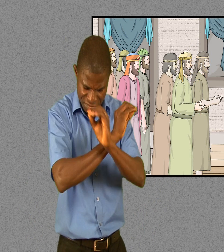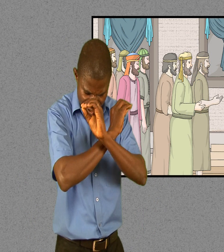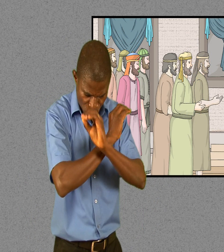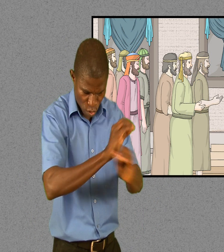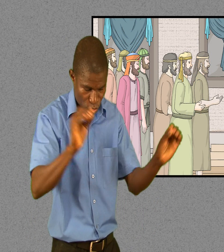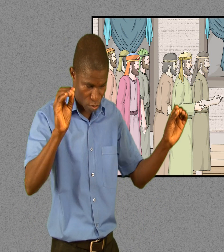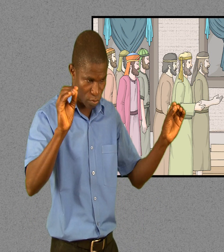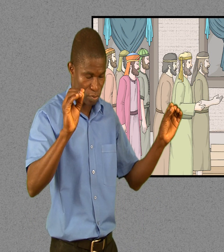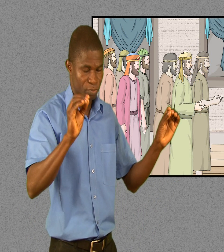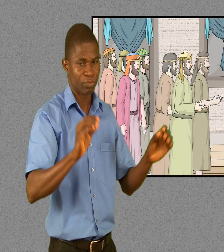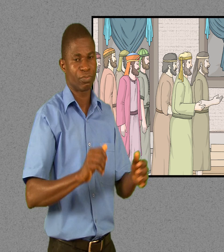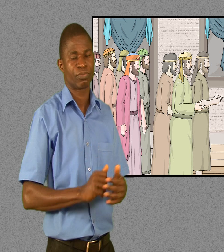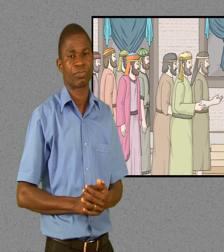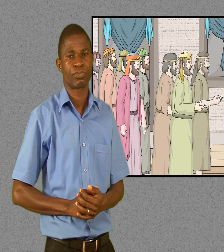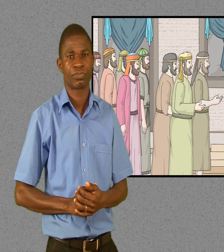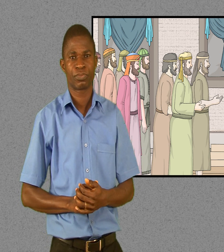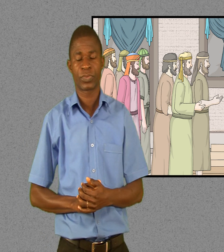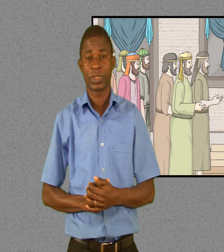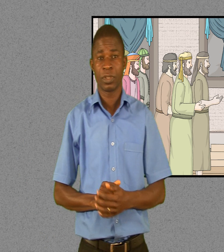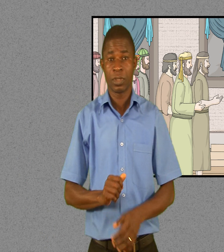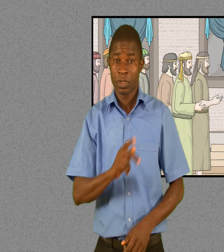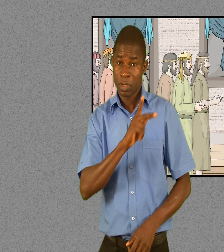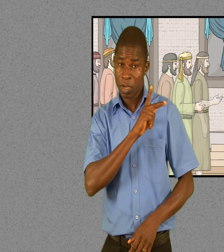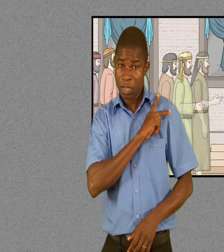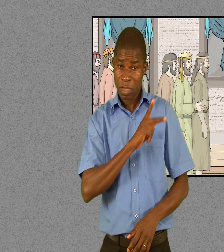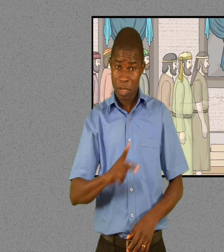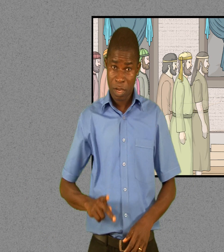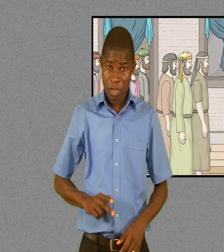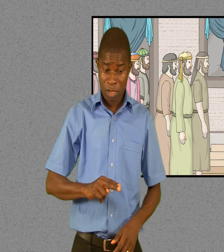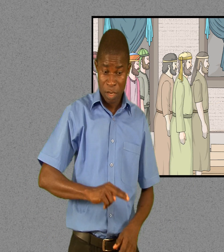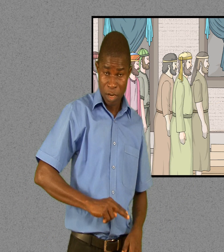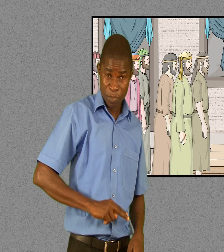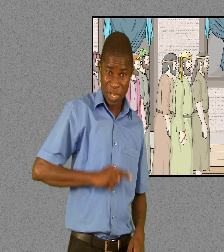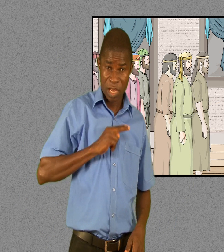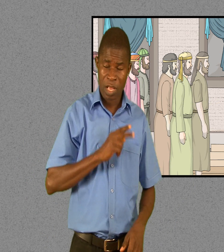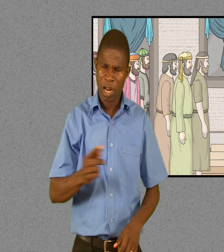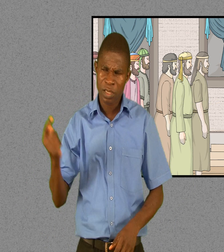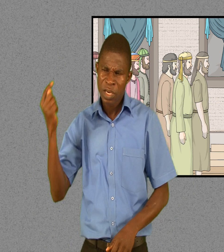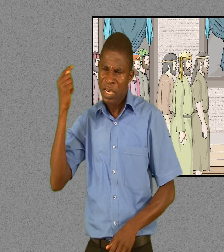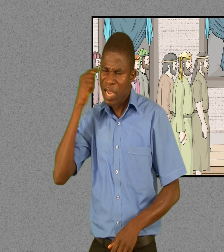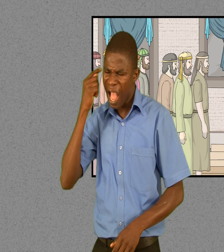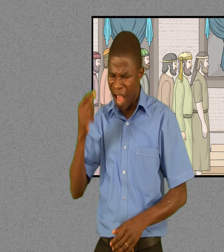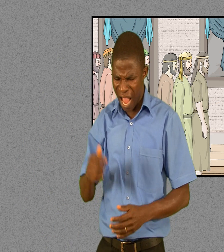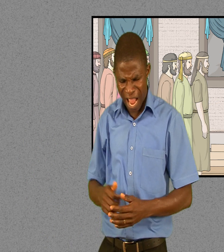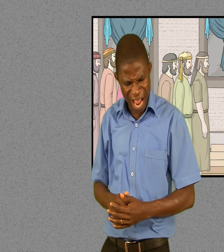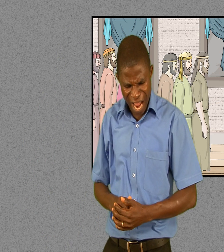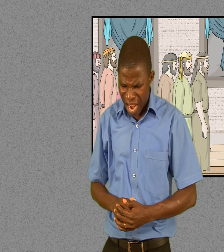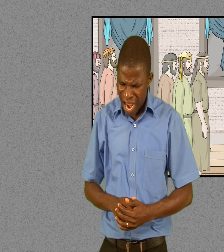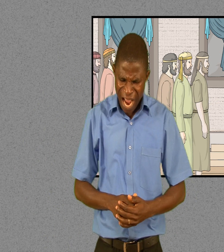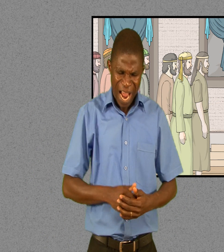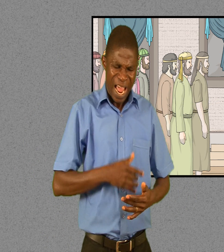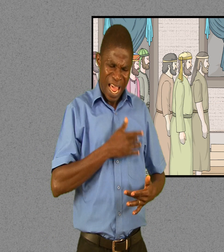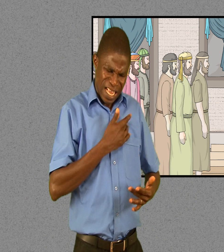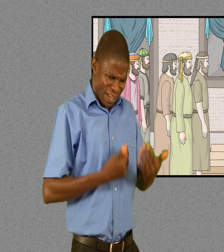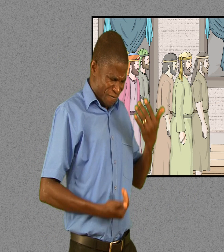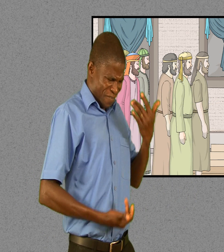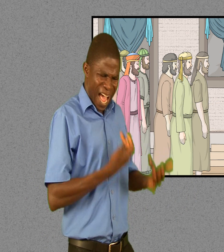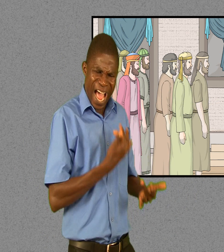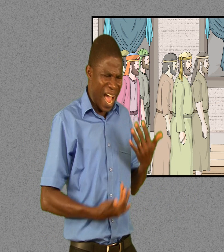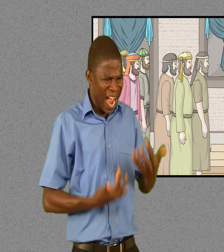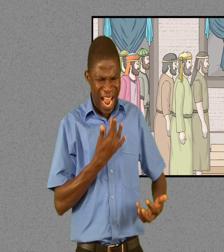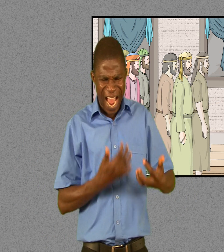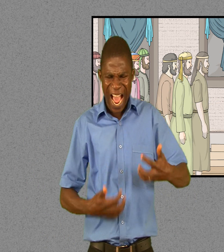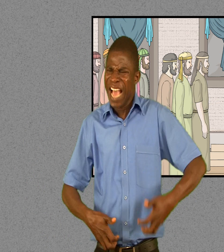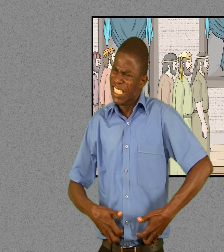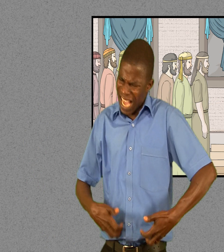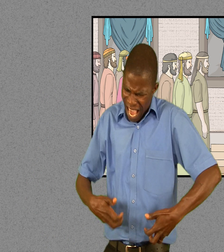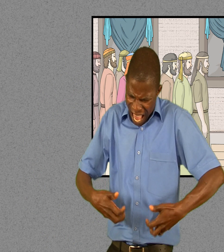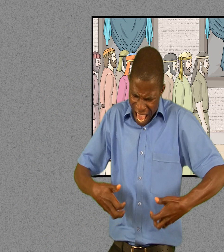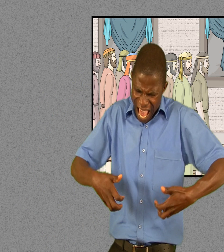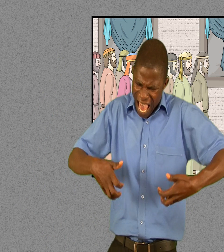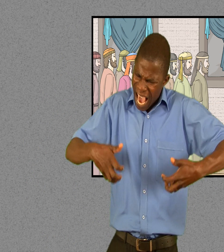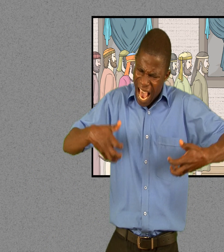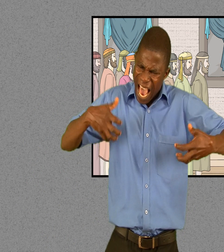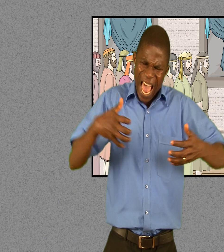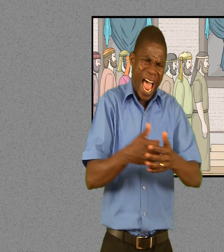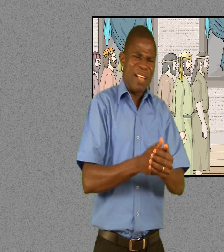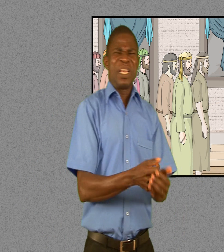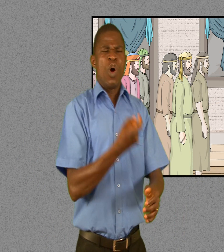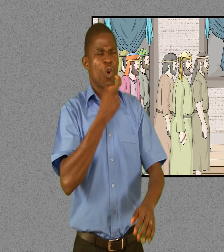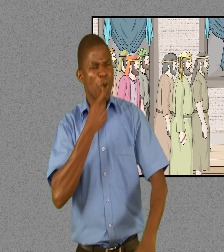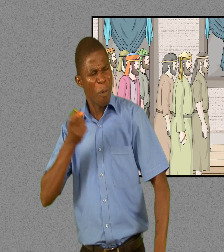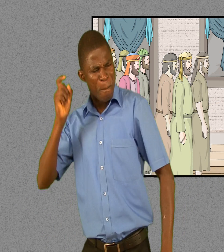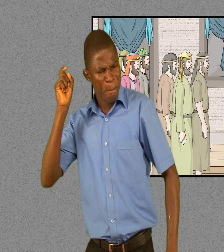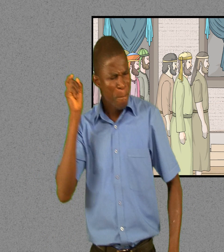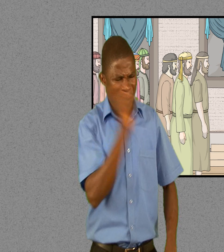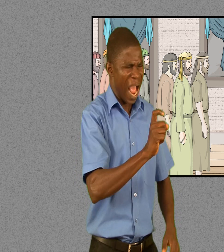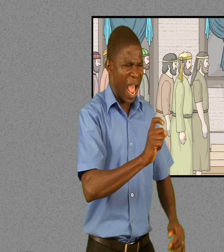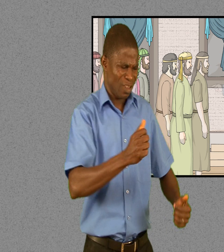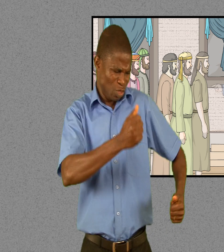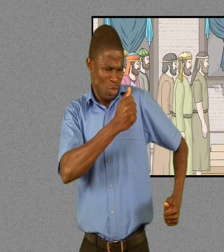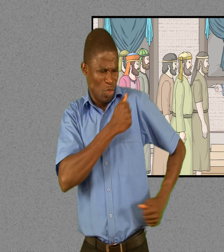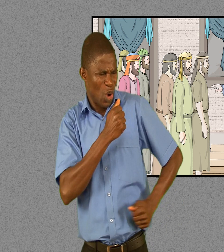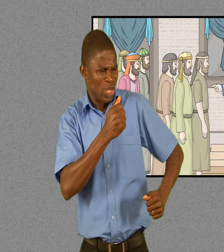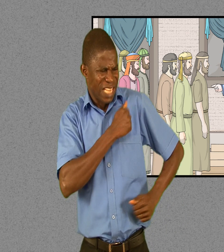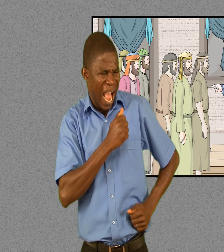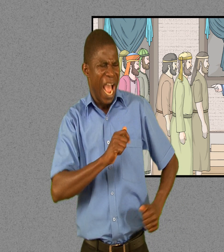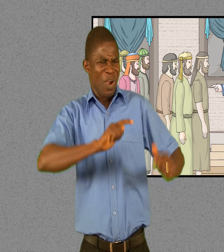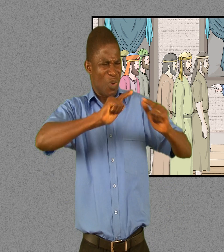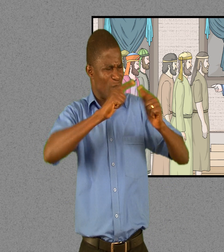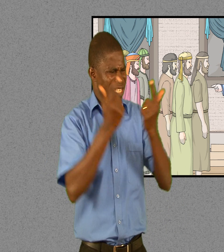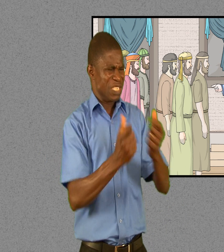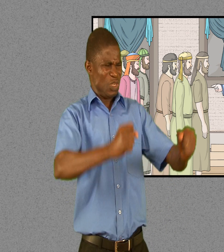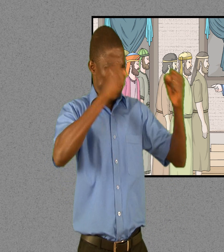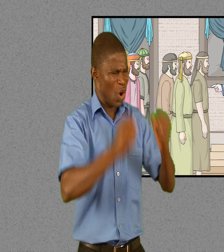At this, Nebuchadnezzar was filled with rage, and the expression on his face changed toward Shadrach, Meshach, and Abednego.